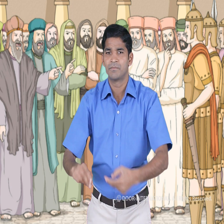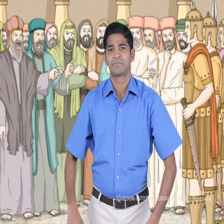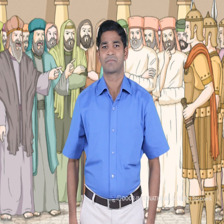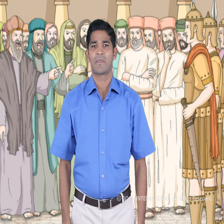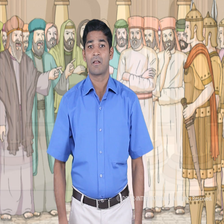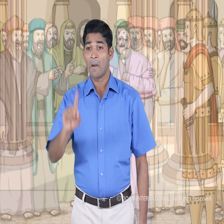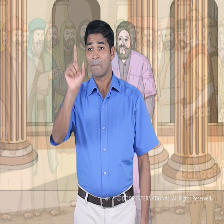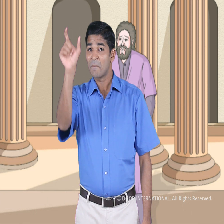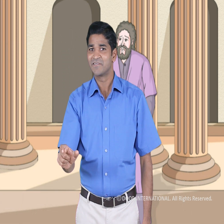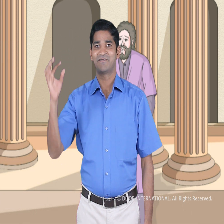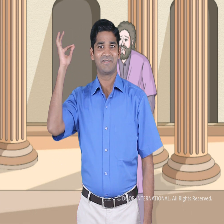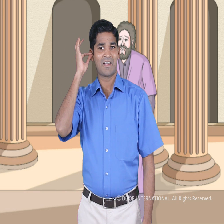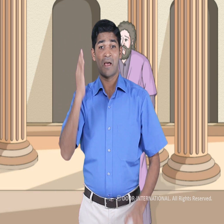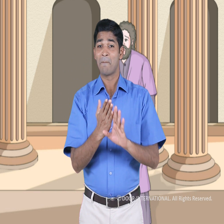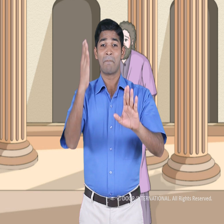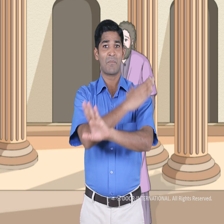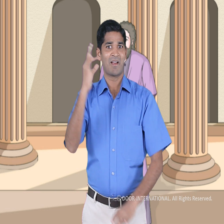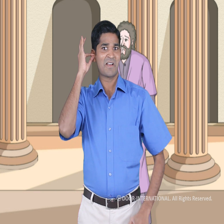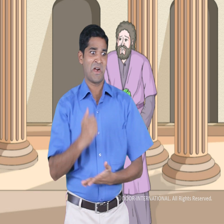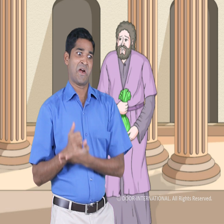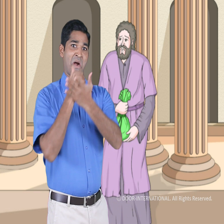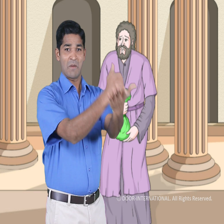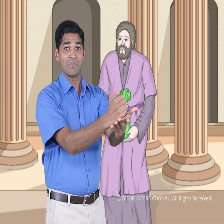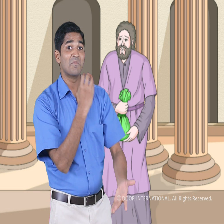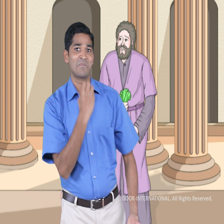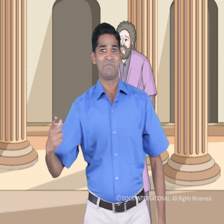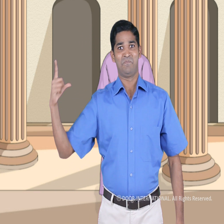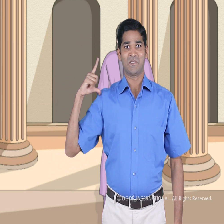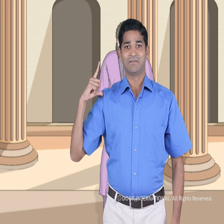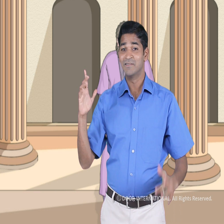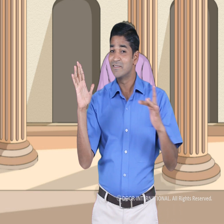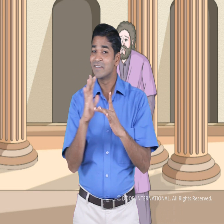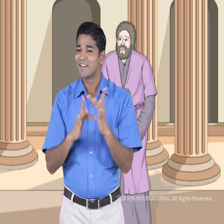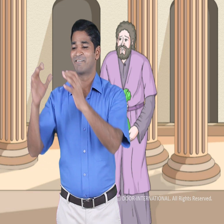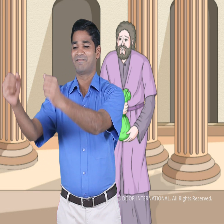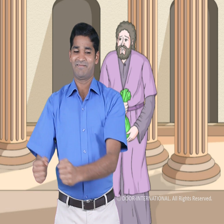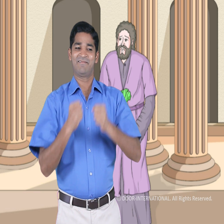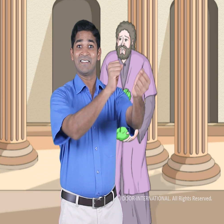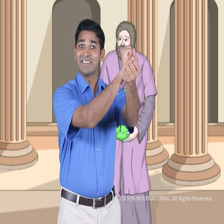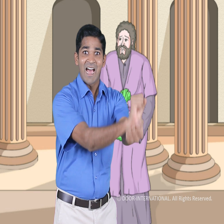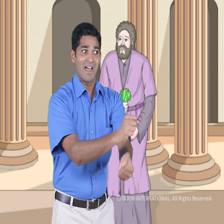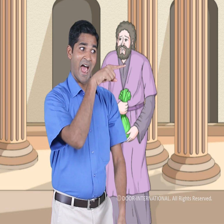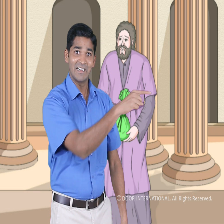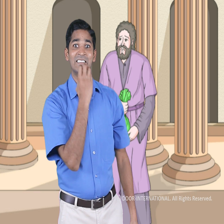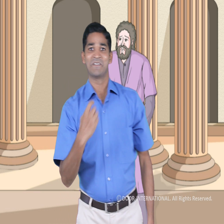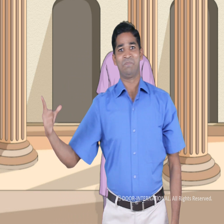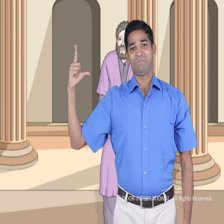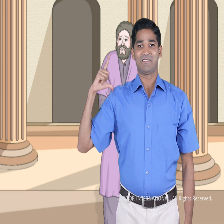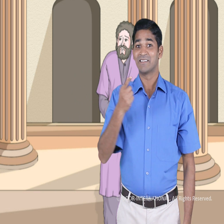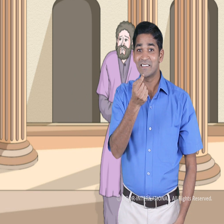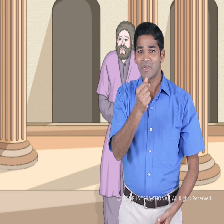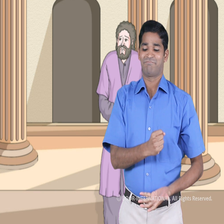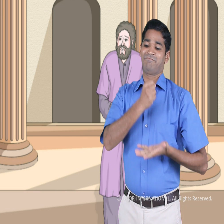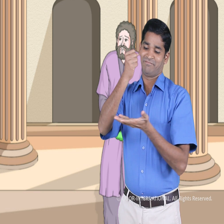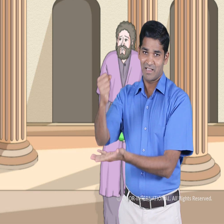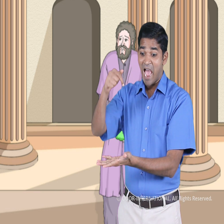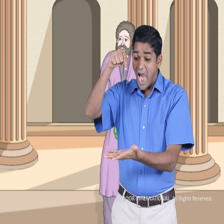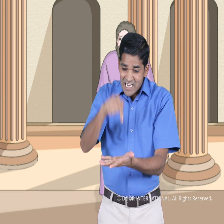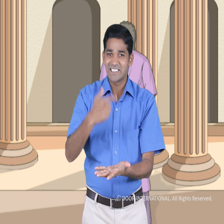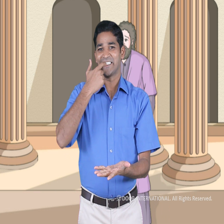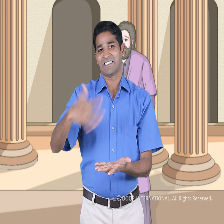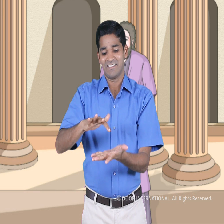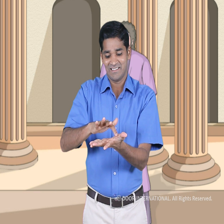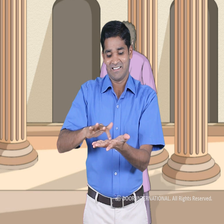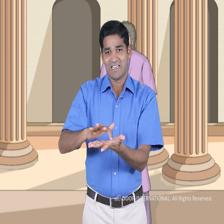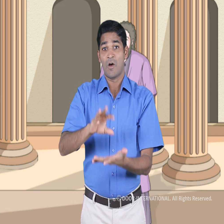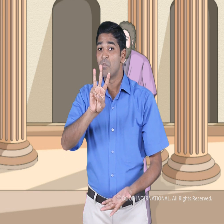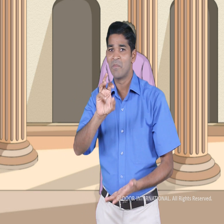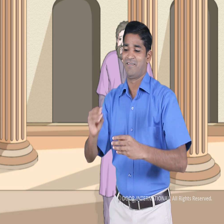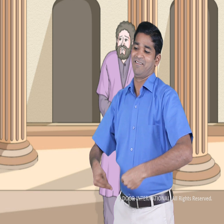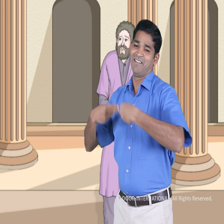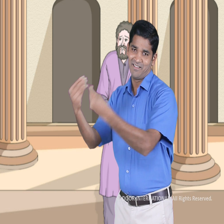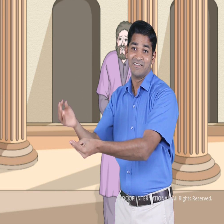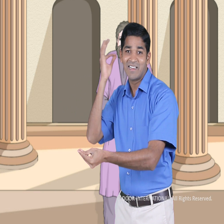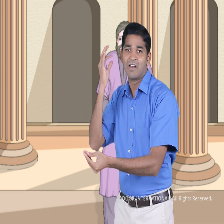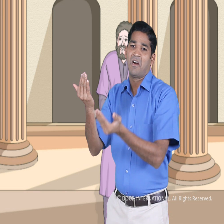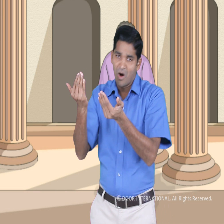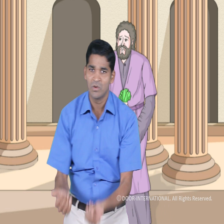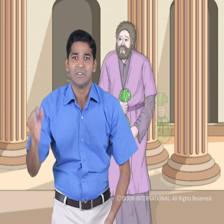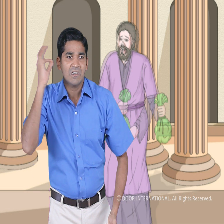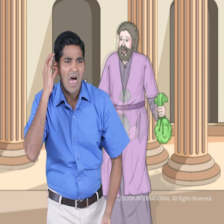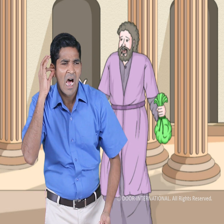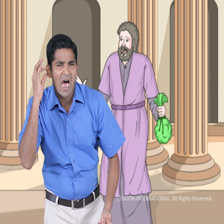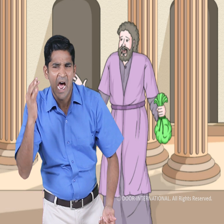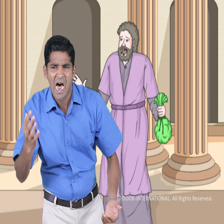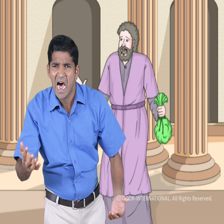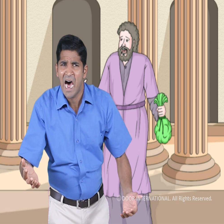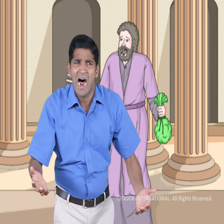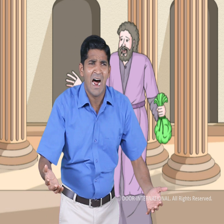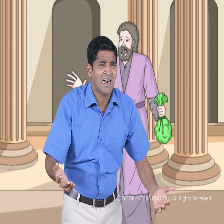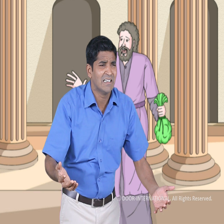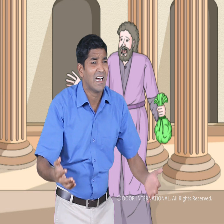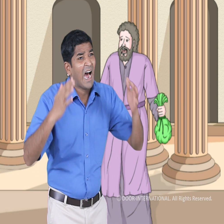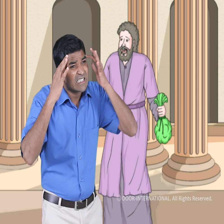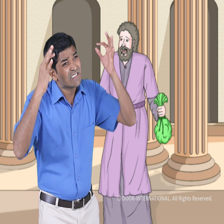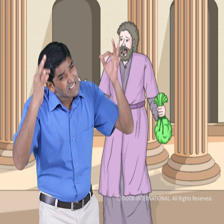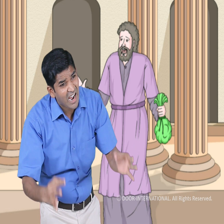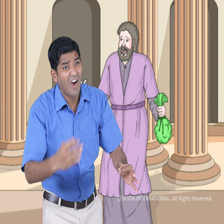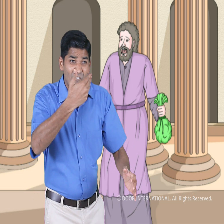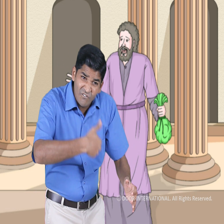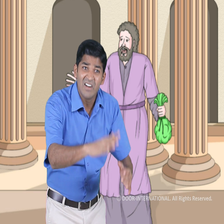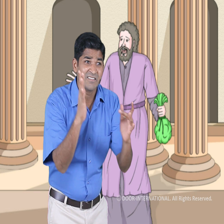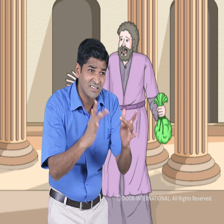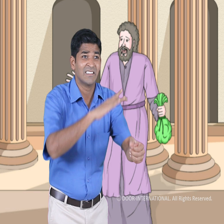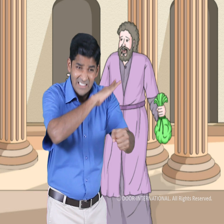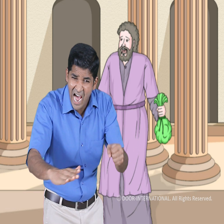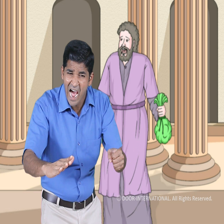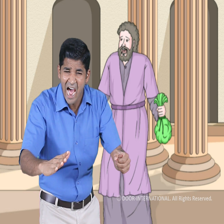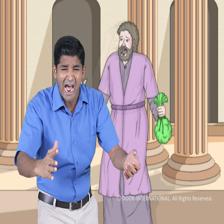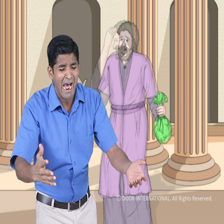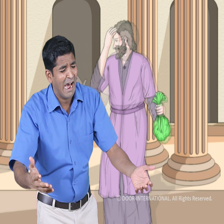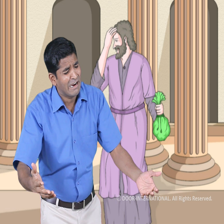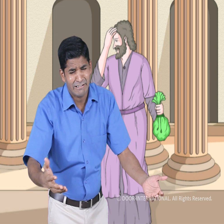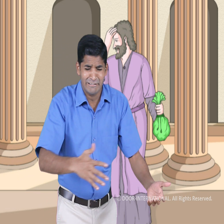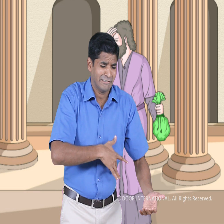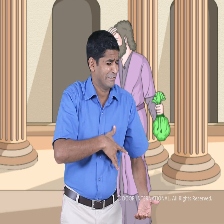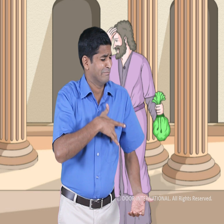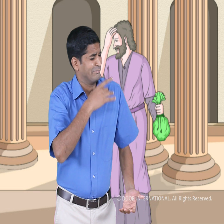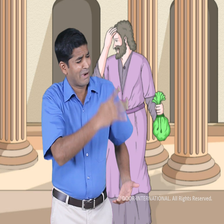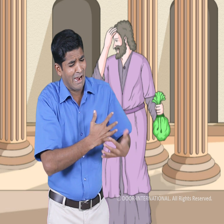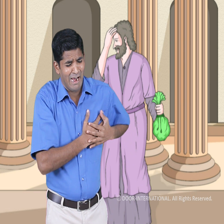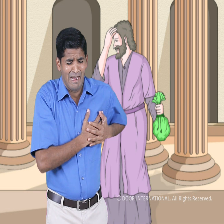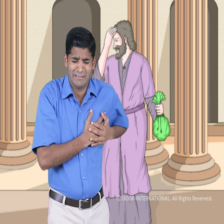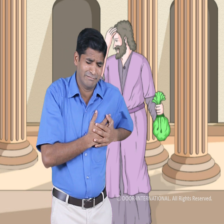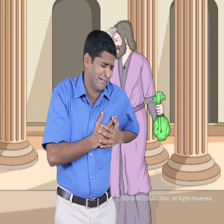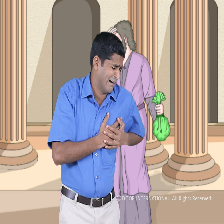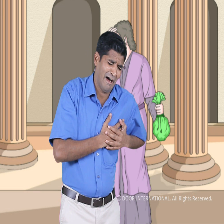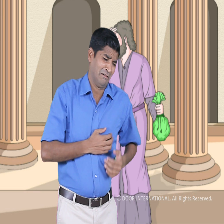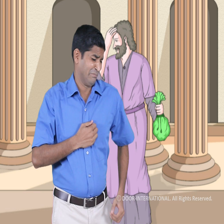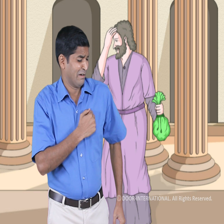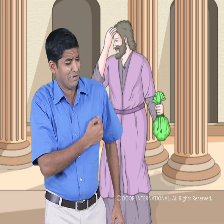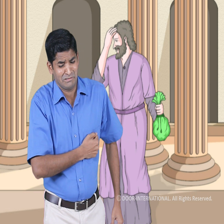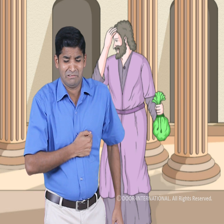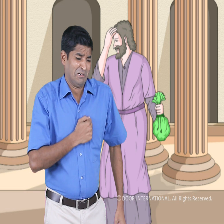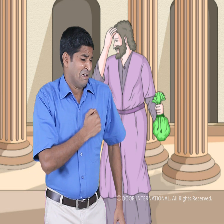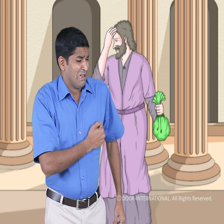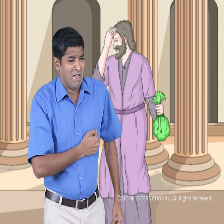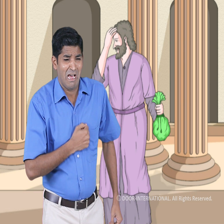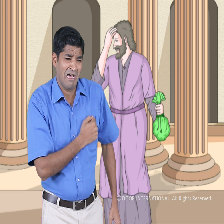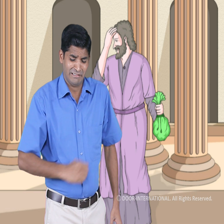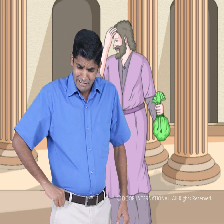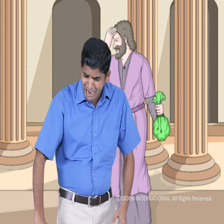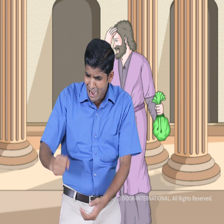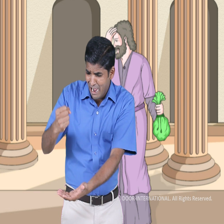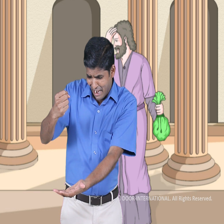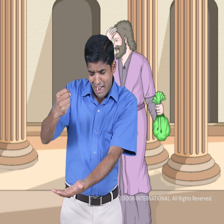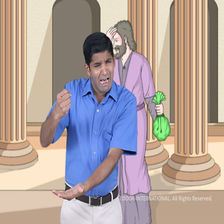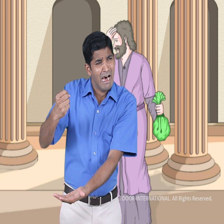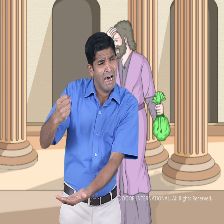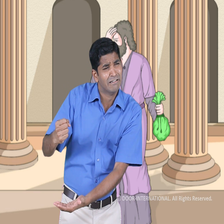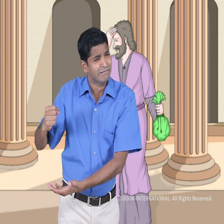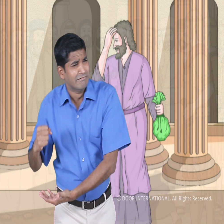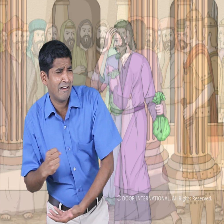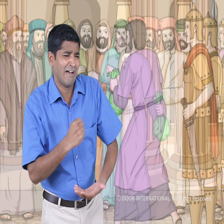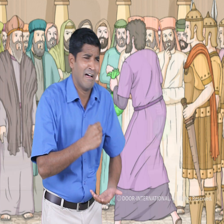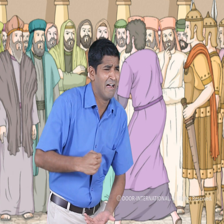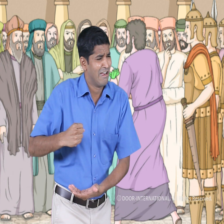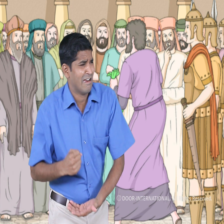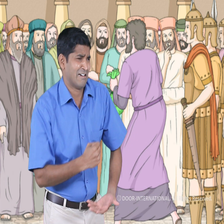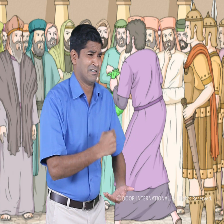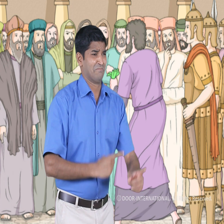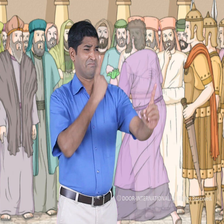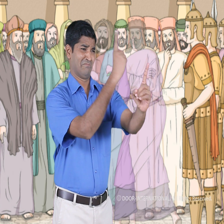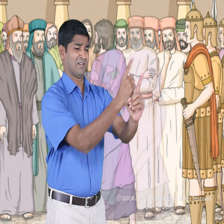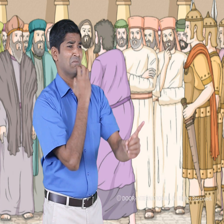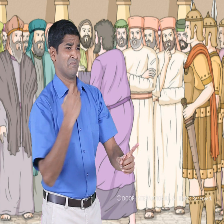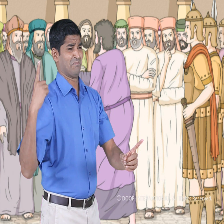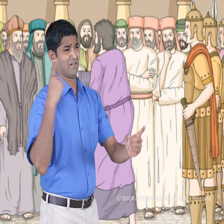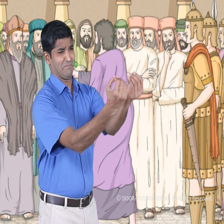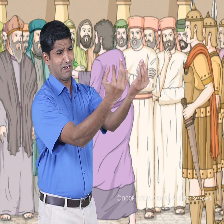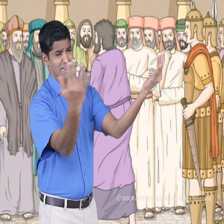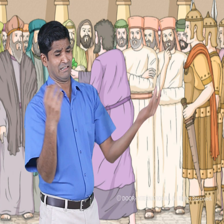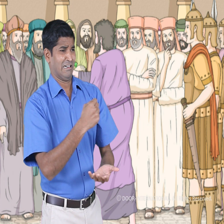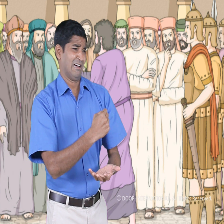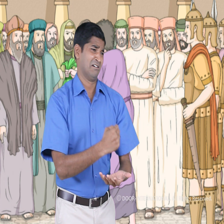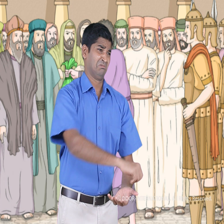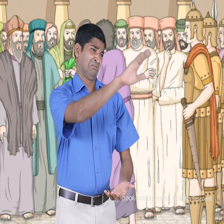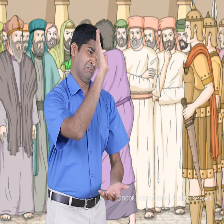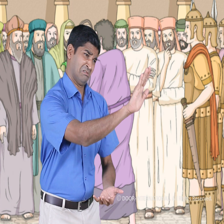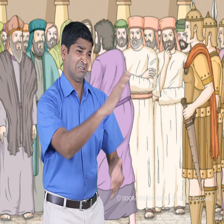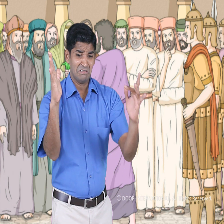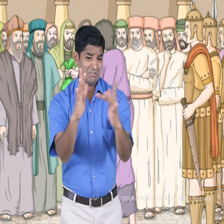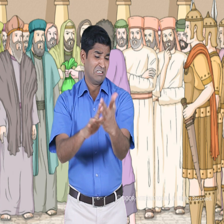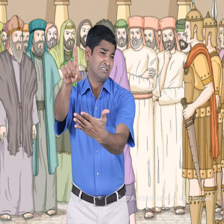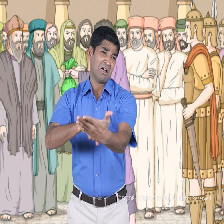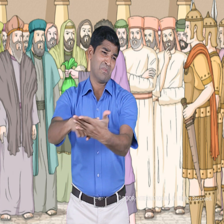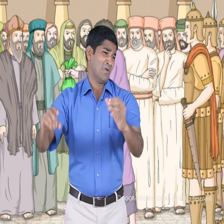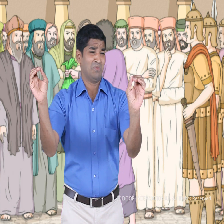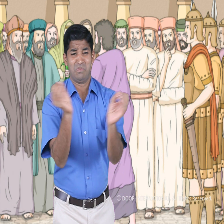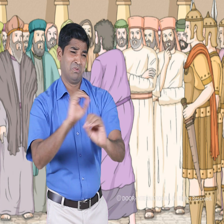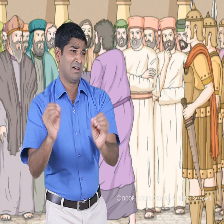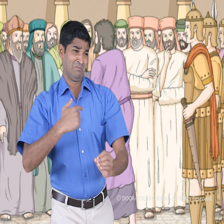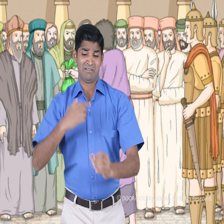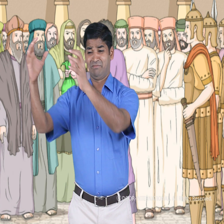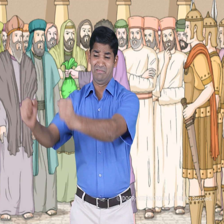When Judas, who had betrayed Him, saw that Jesus was condemned, he was filled with remorse and returned the thirty pieces of silver to the chief priests and elders.